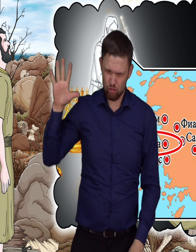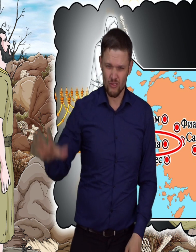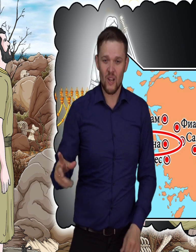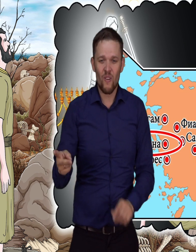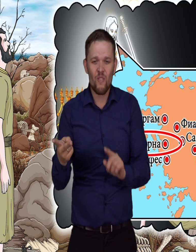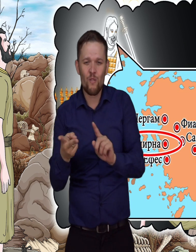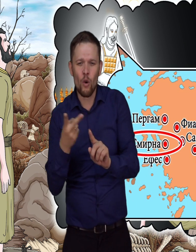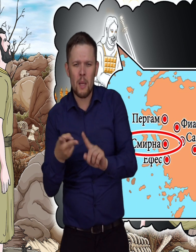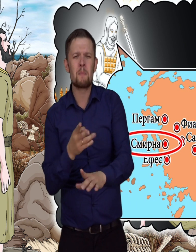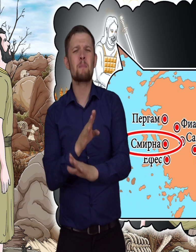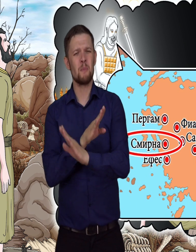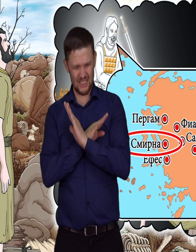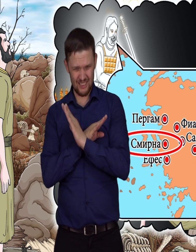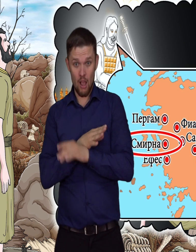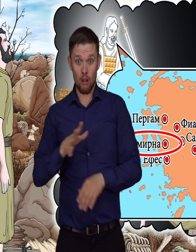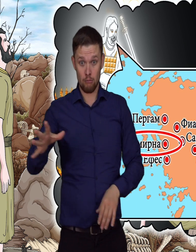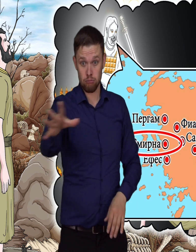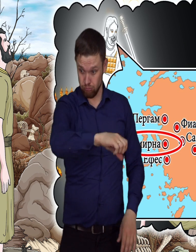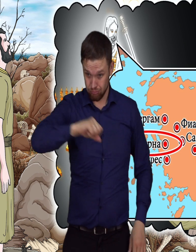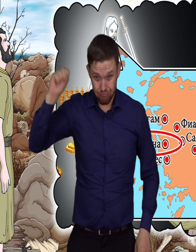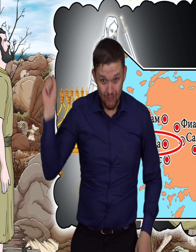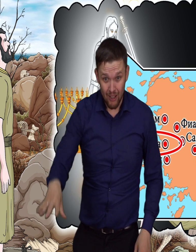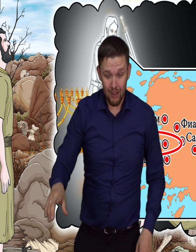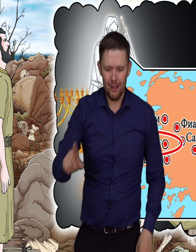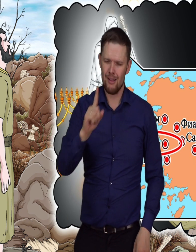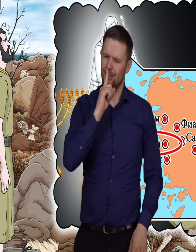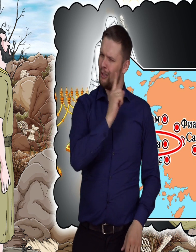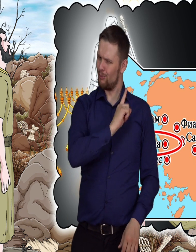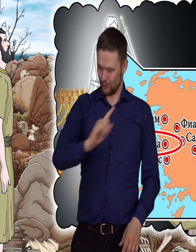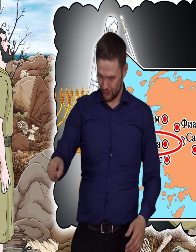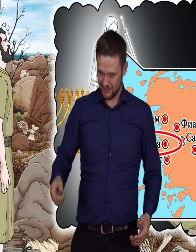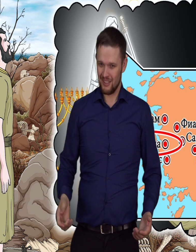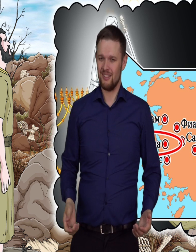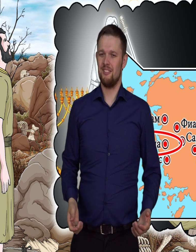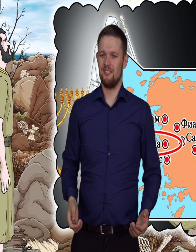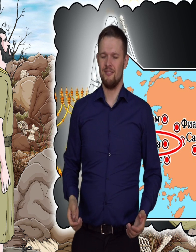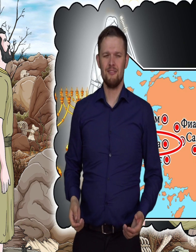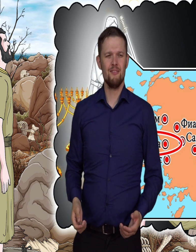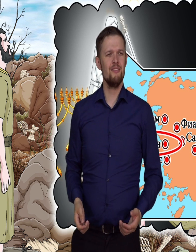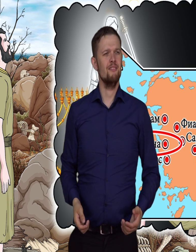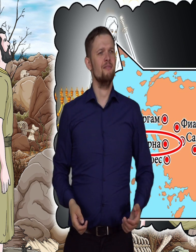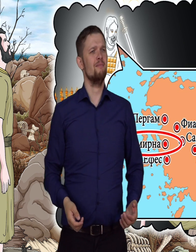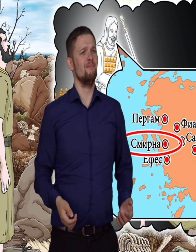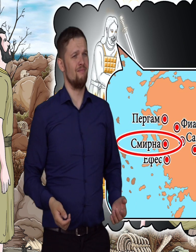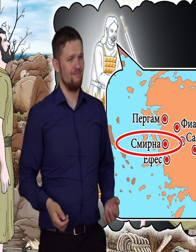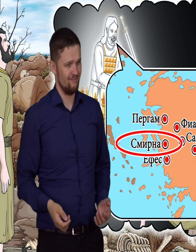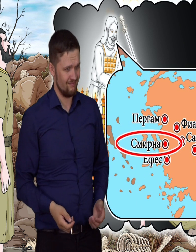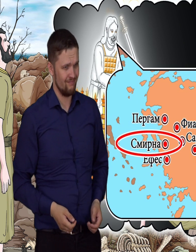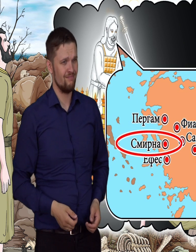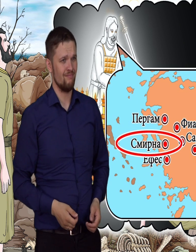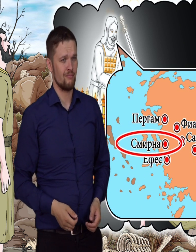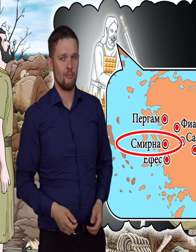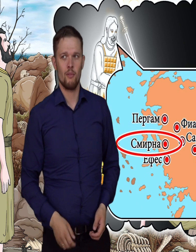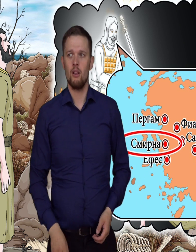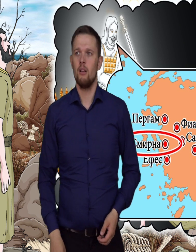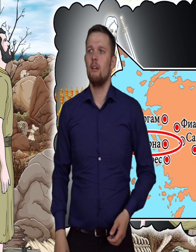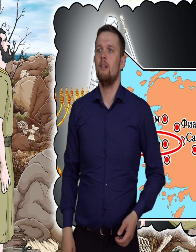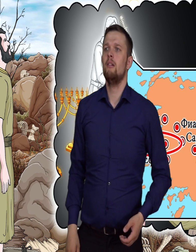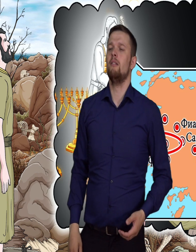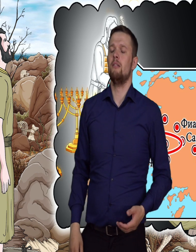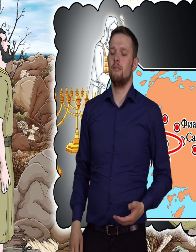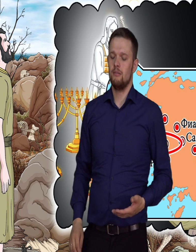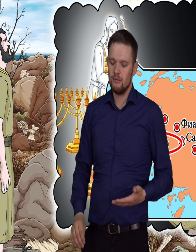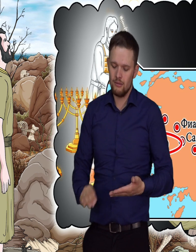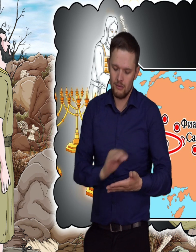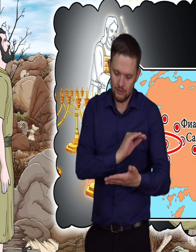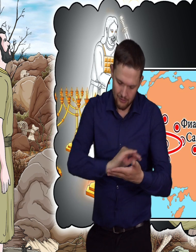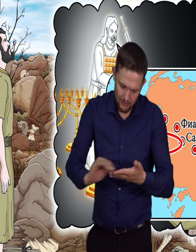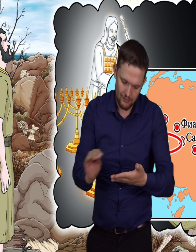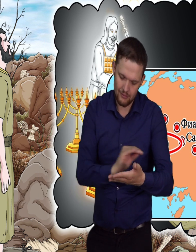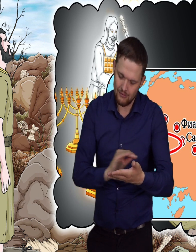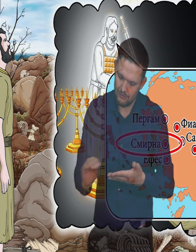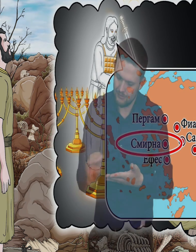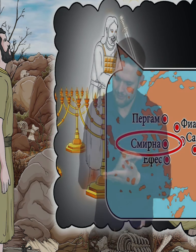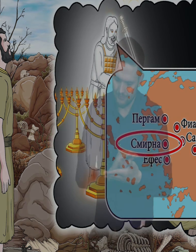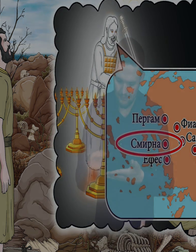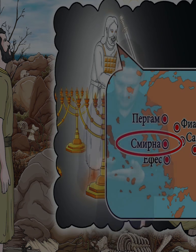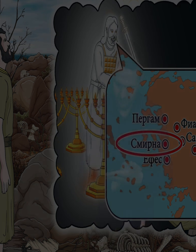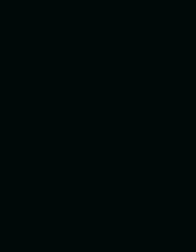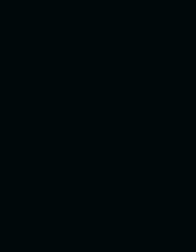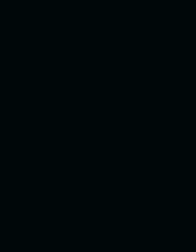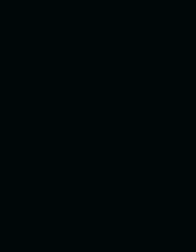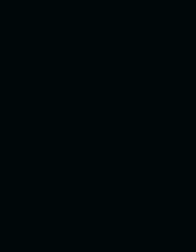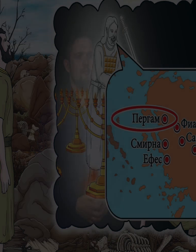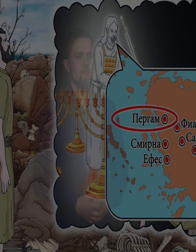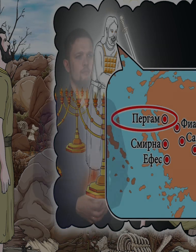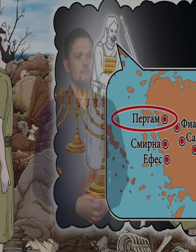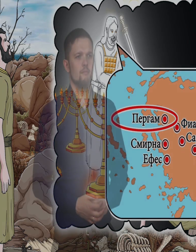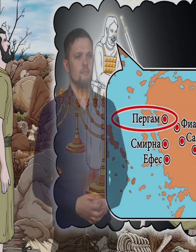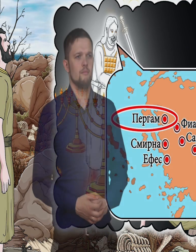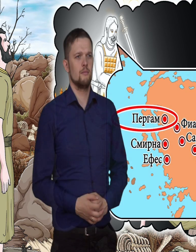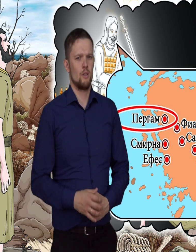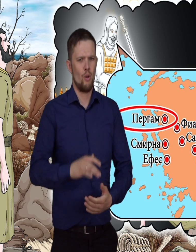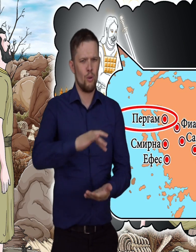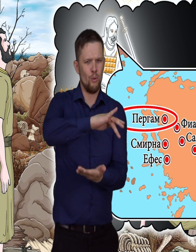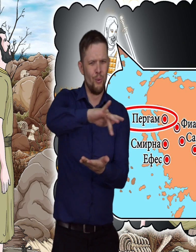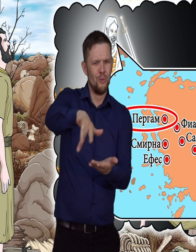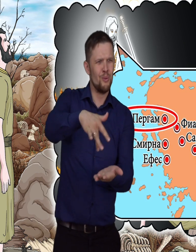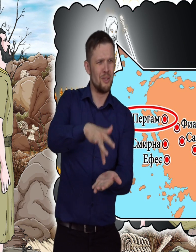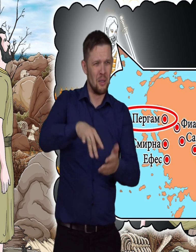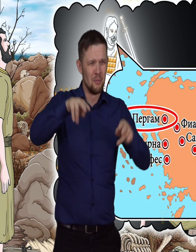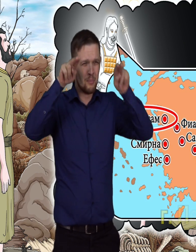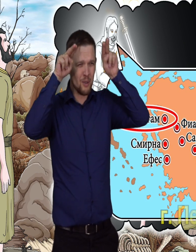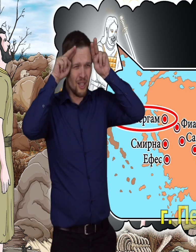The one who overcomes will not be harmed by the second death.